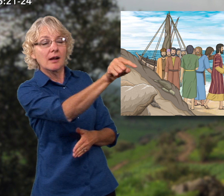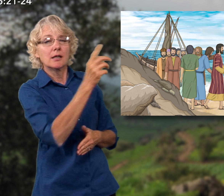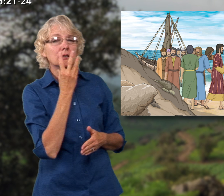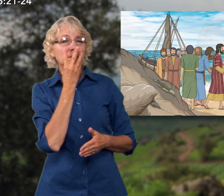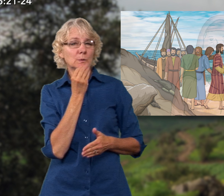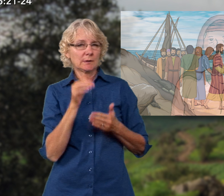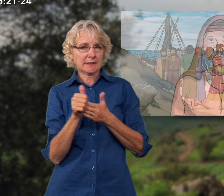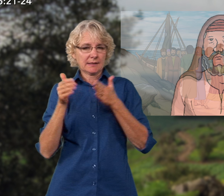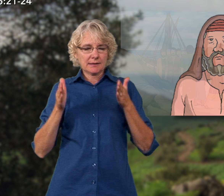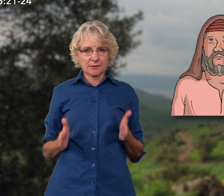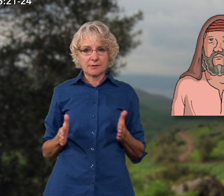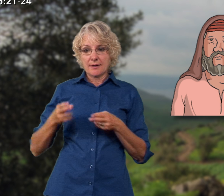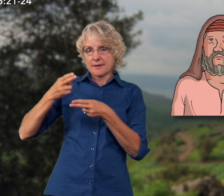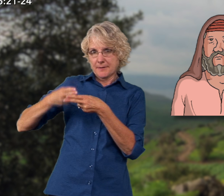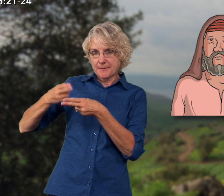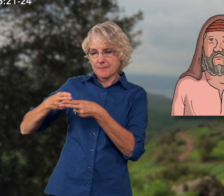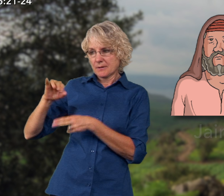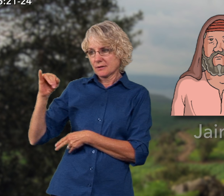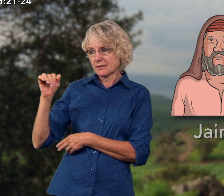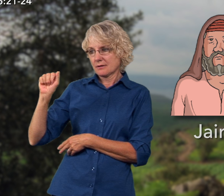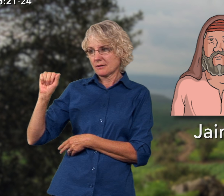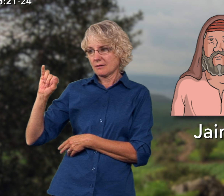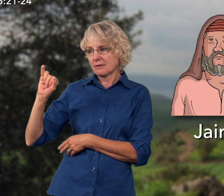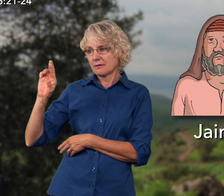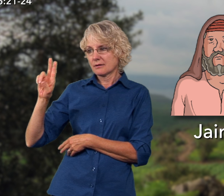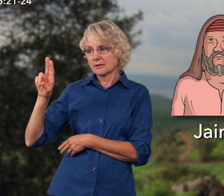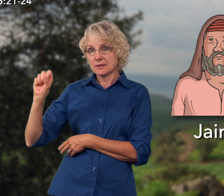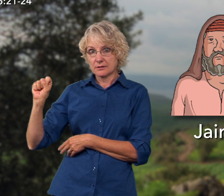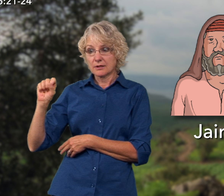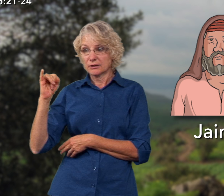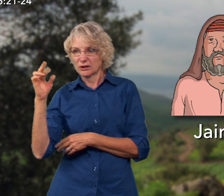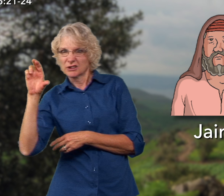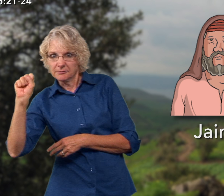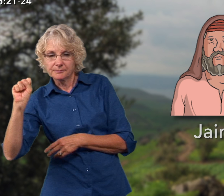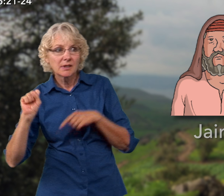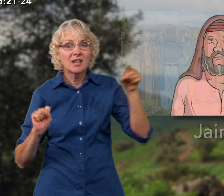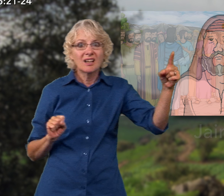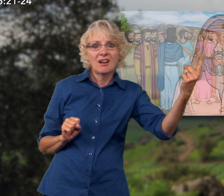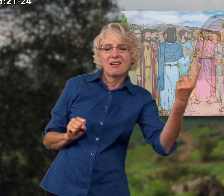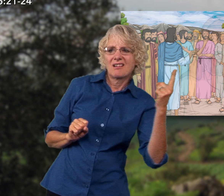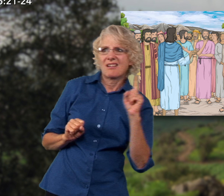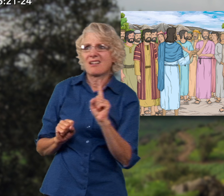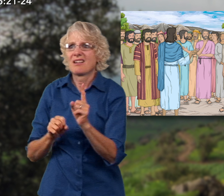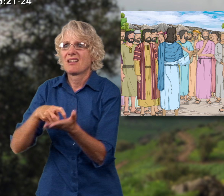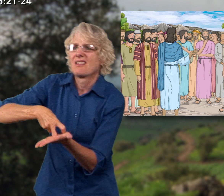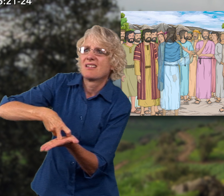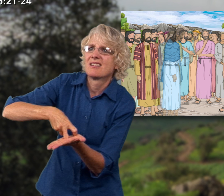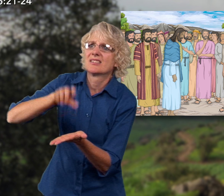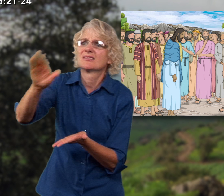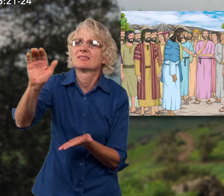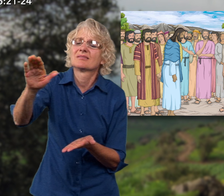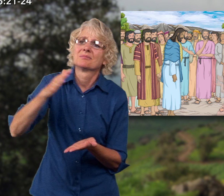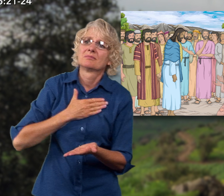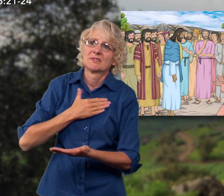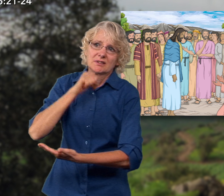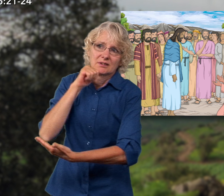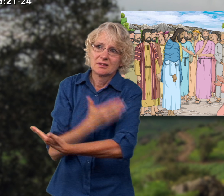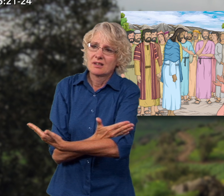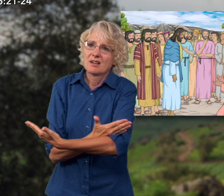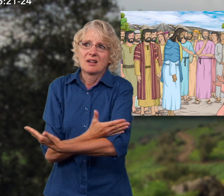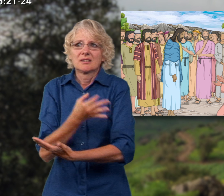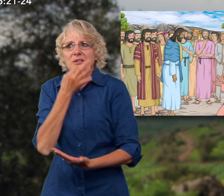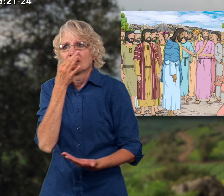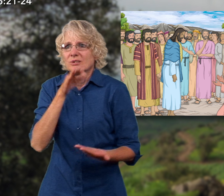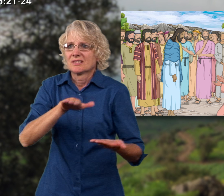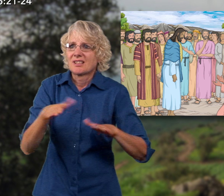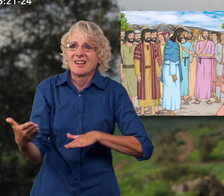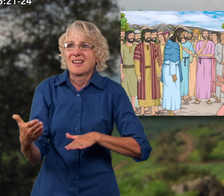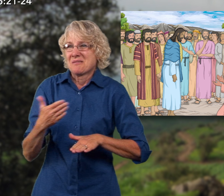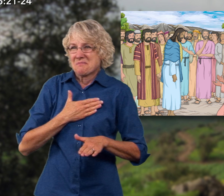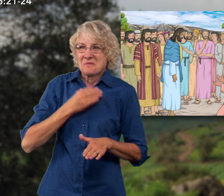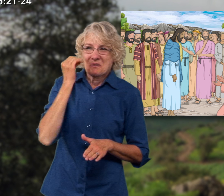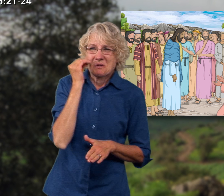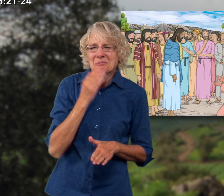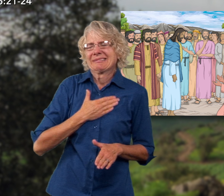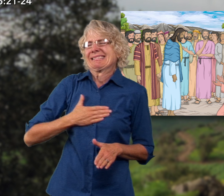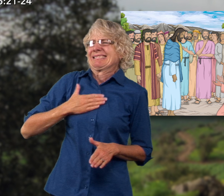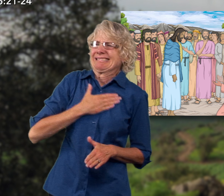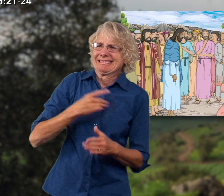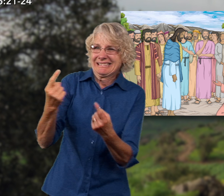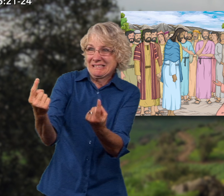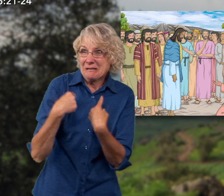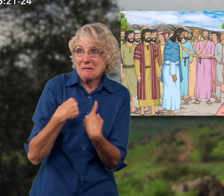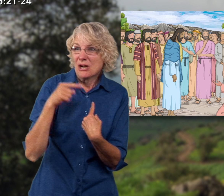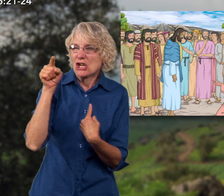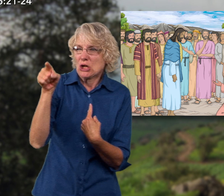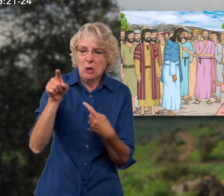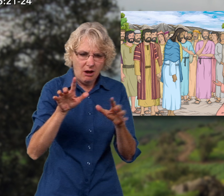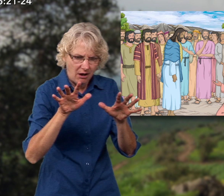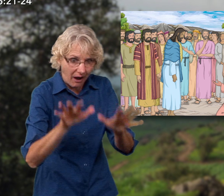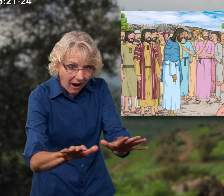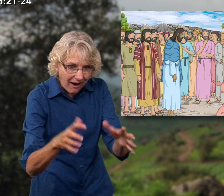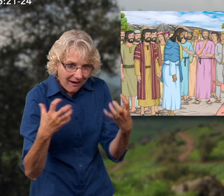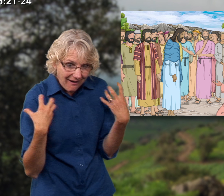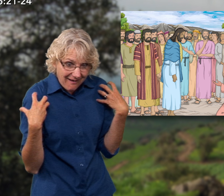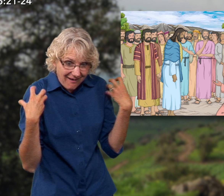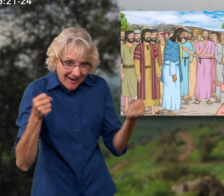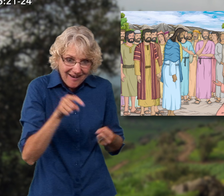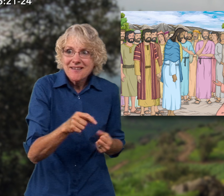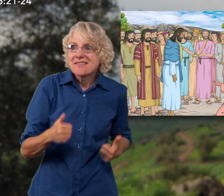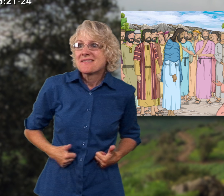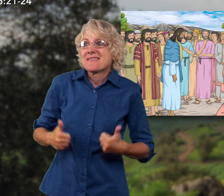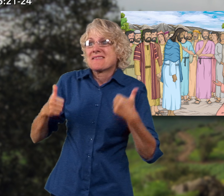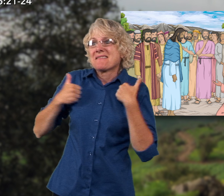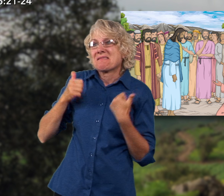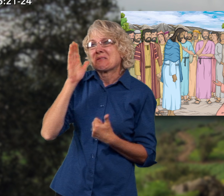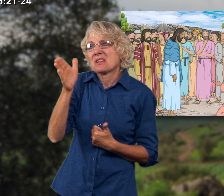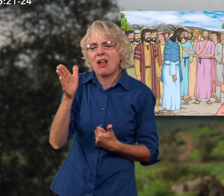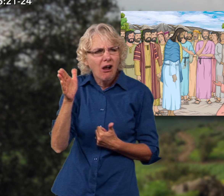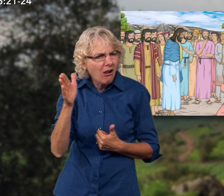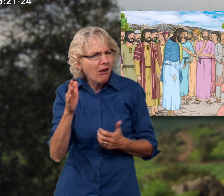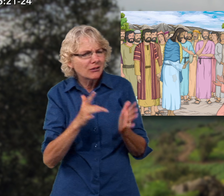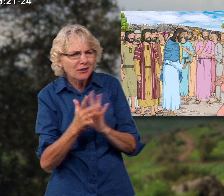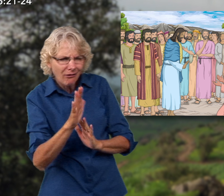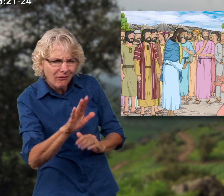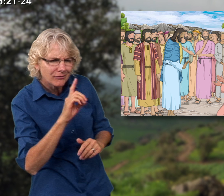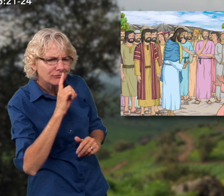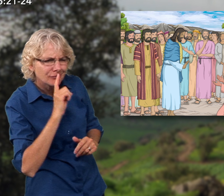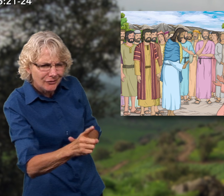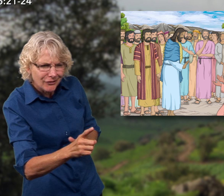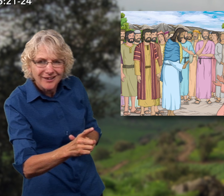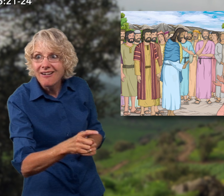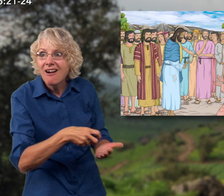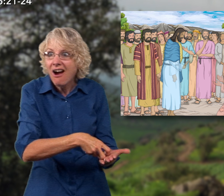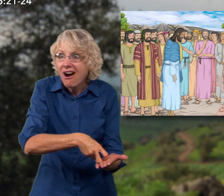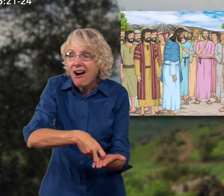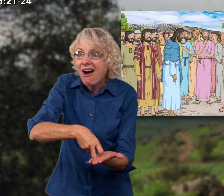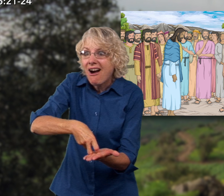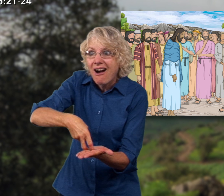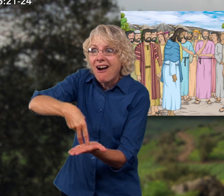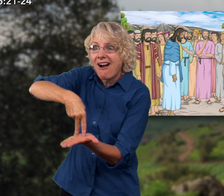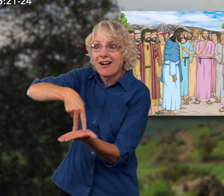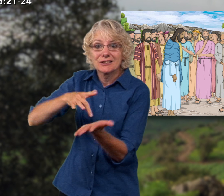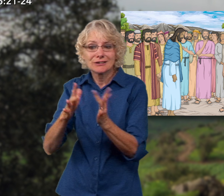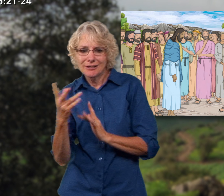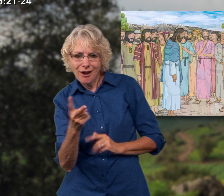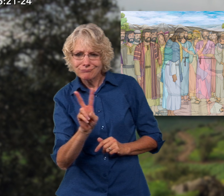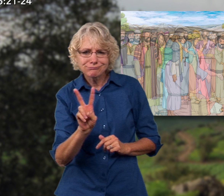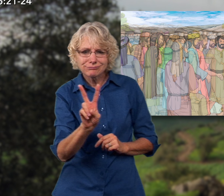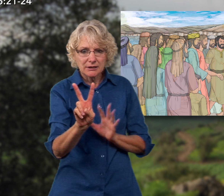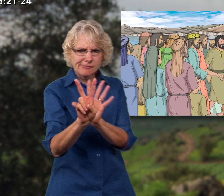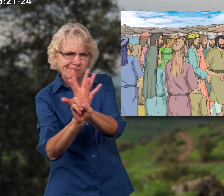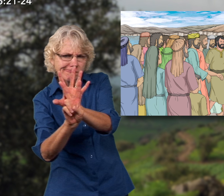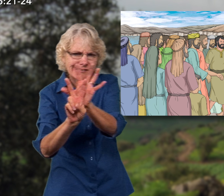A synagogue leader named Jairus arrived, and seeing Jesus, he fell at His feet and pleaded with Him urgently, “My little daughter is near death. Please come and place Your hands on her, so that she will be healed and live.”